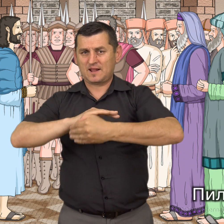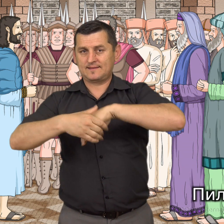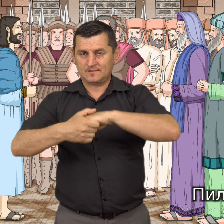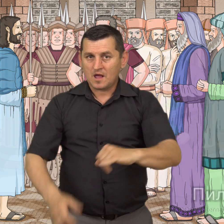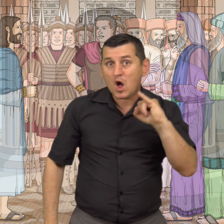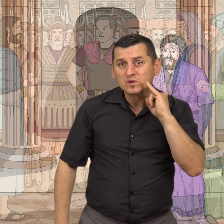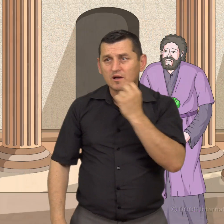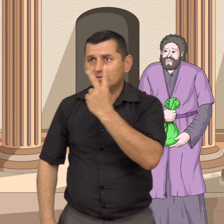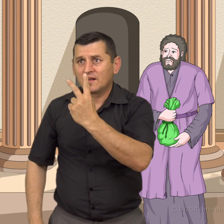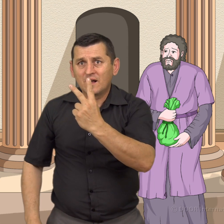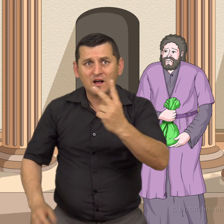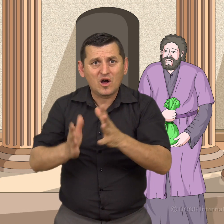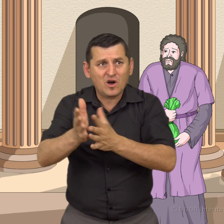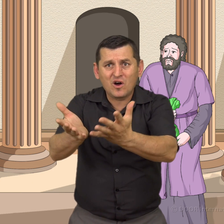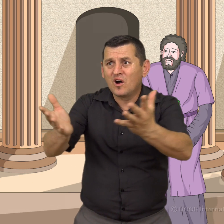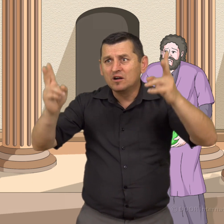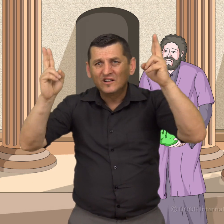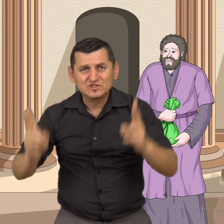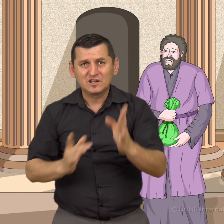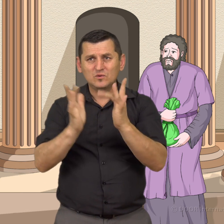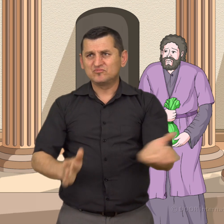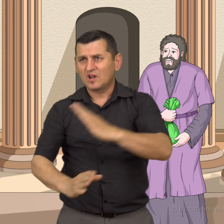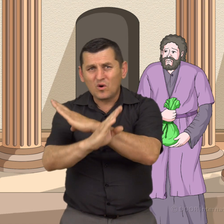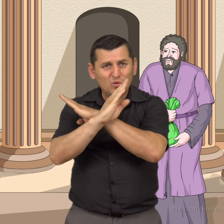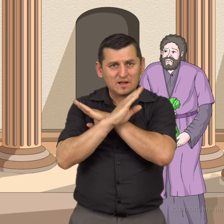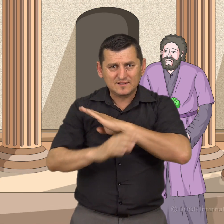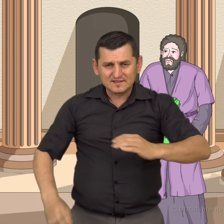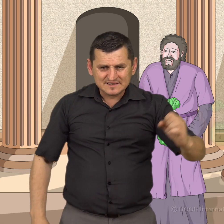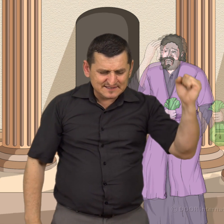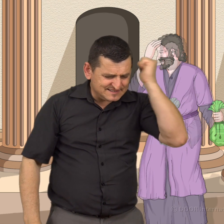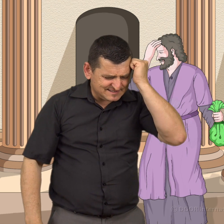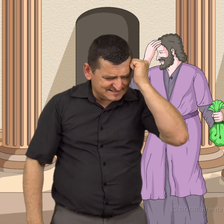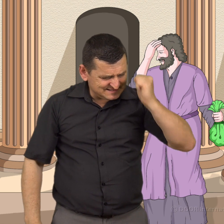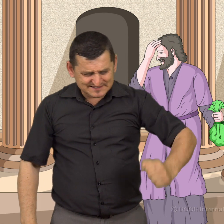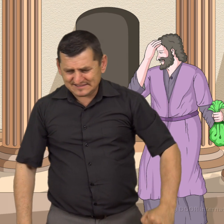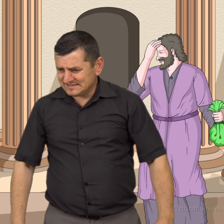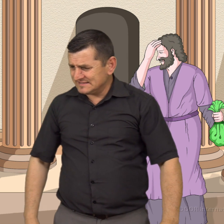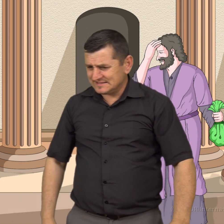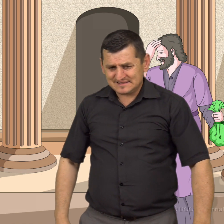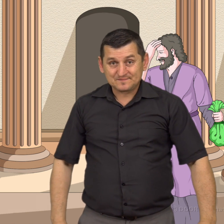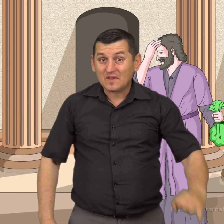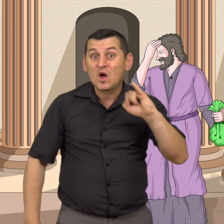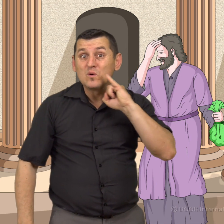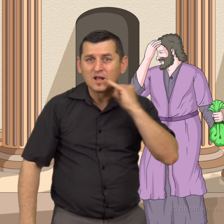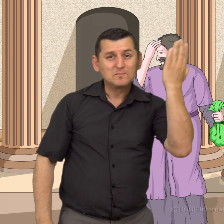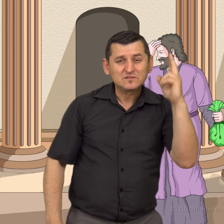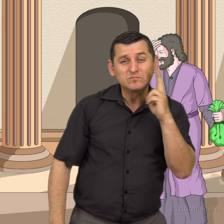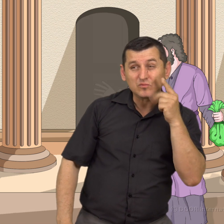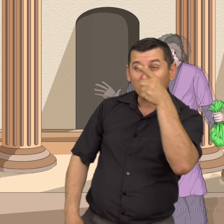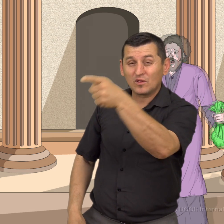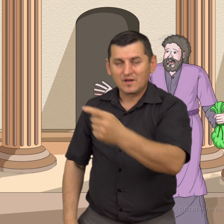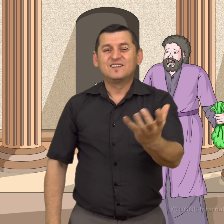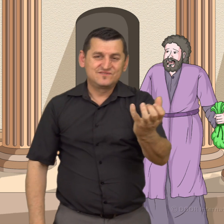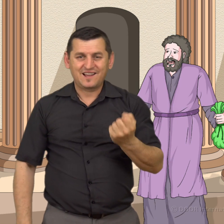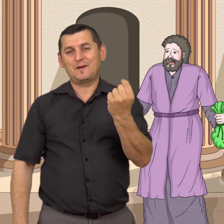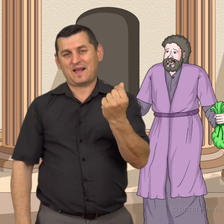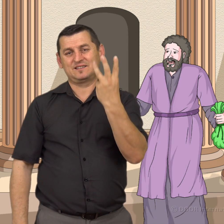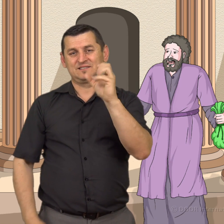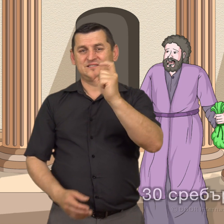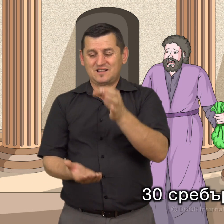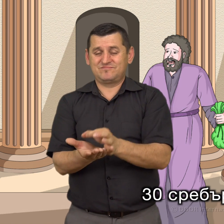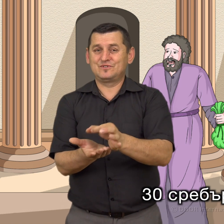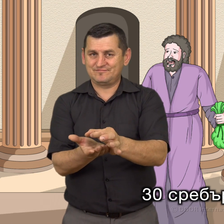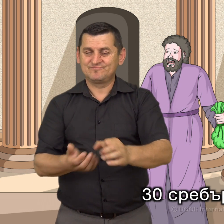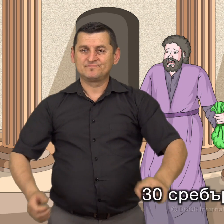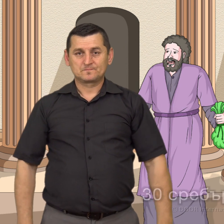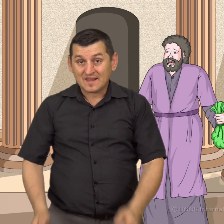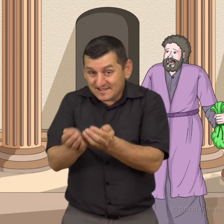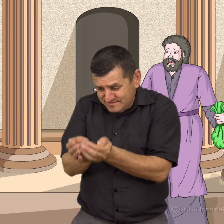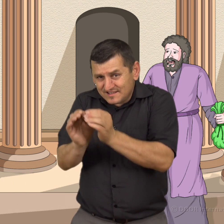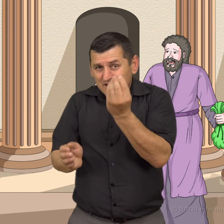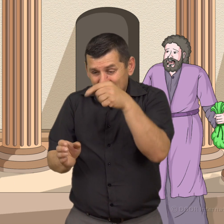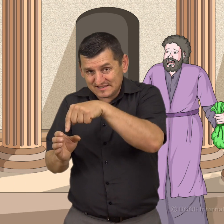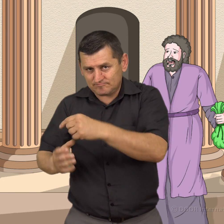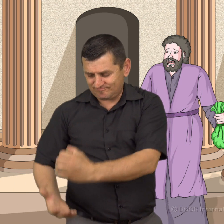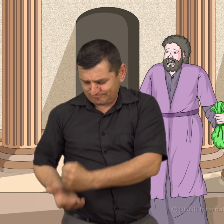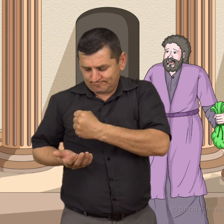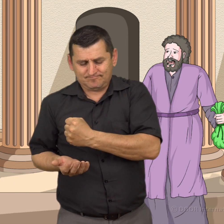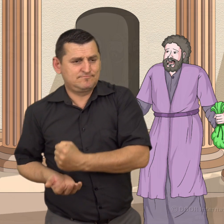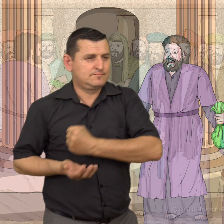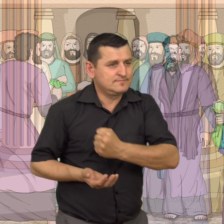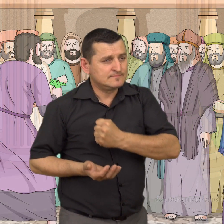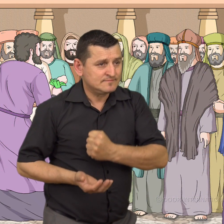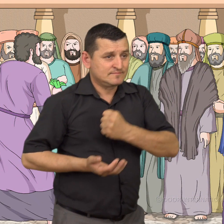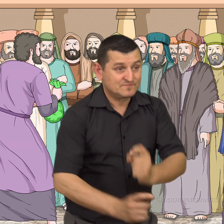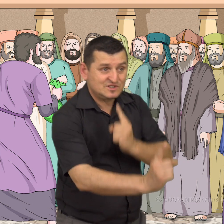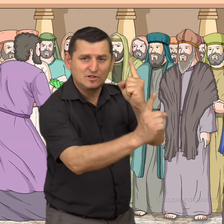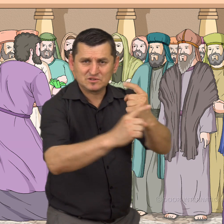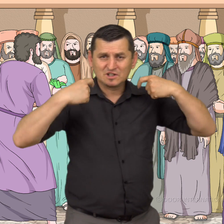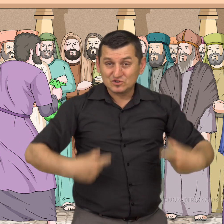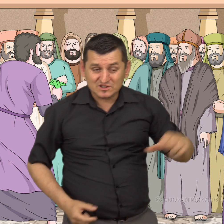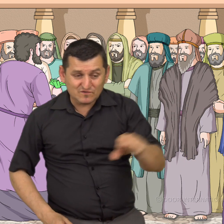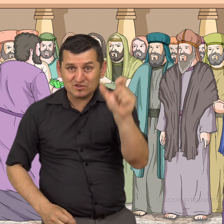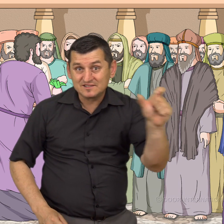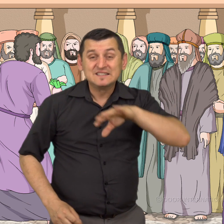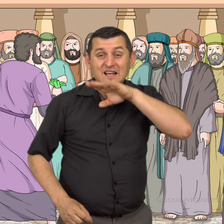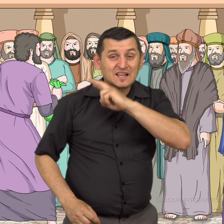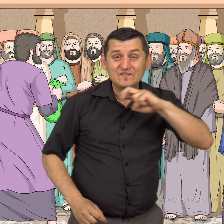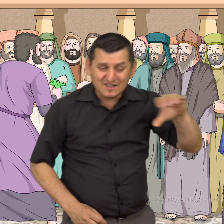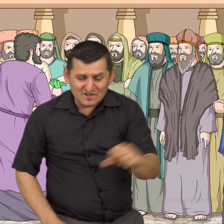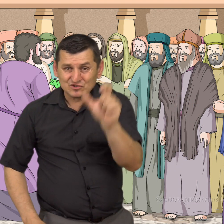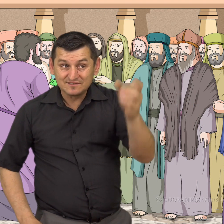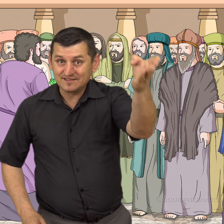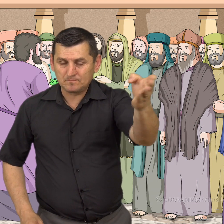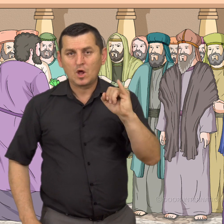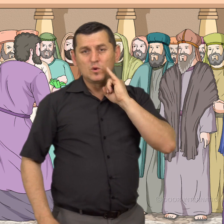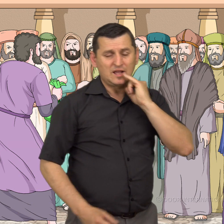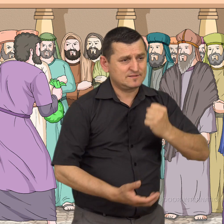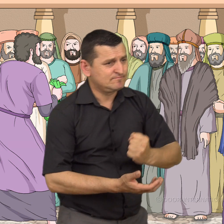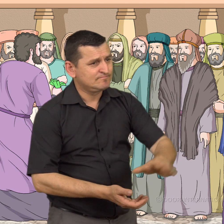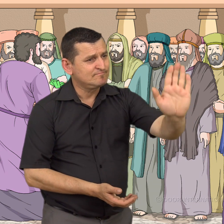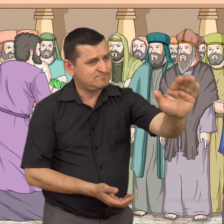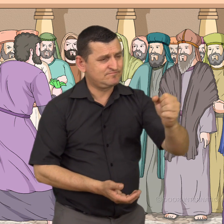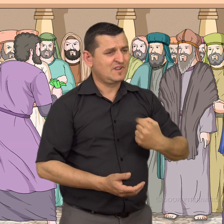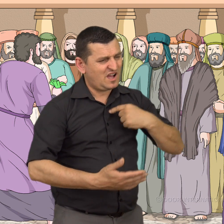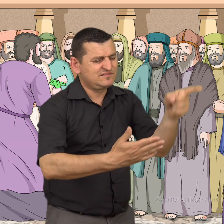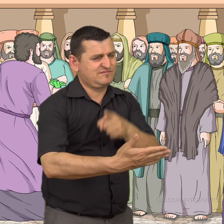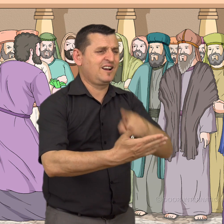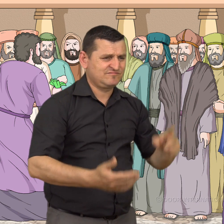When Judas, who had betrayed Him, saw that Jesus was condemned, he was filled with remorse and returned the thirty pieces of silver to the chief priests and elders.